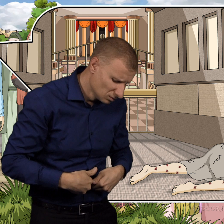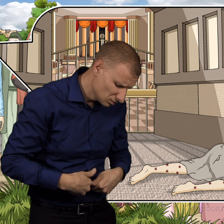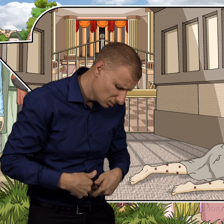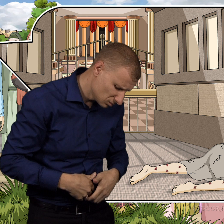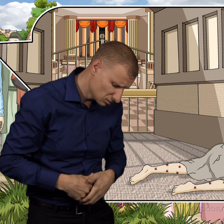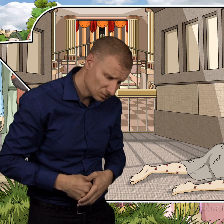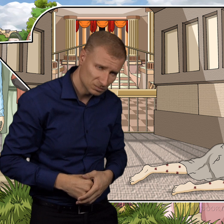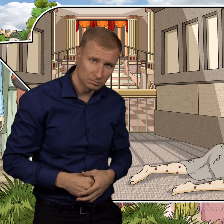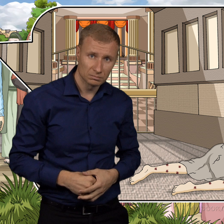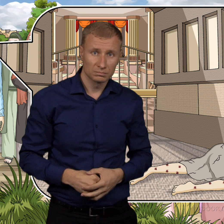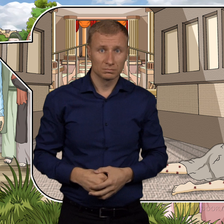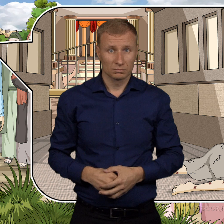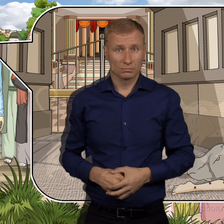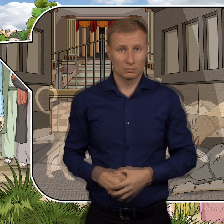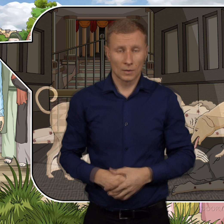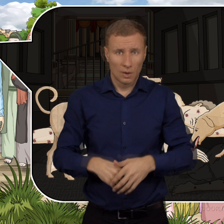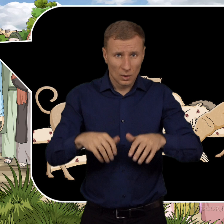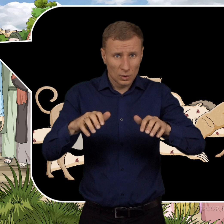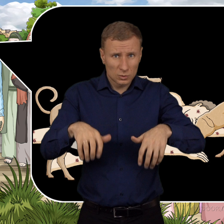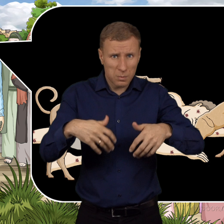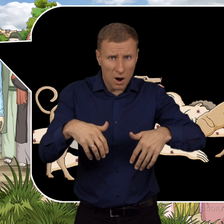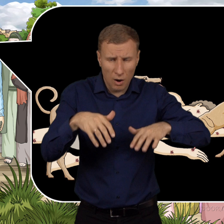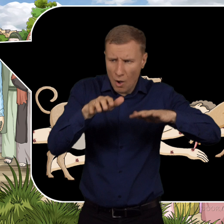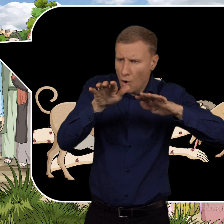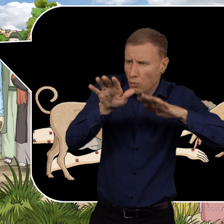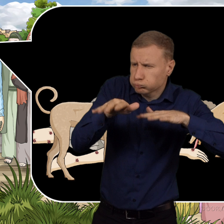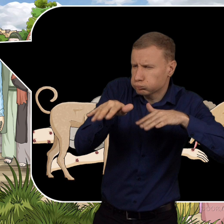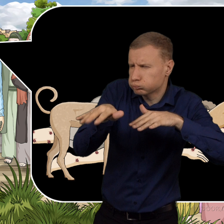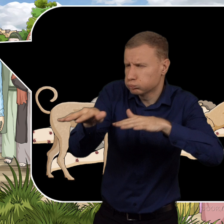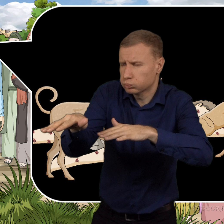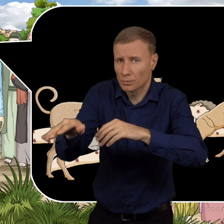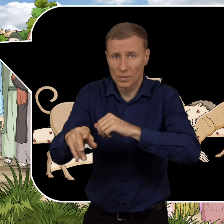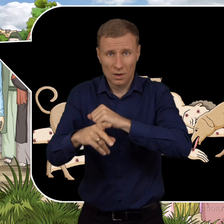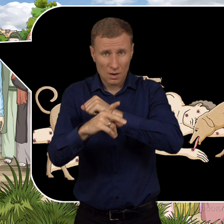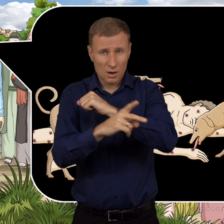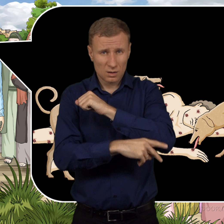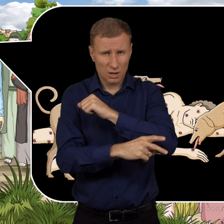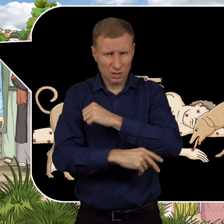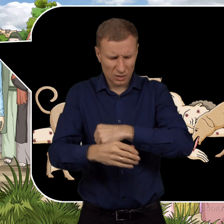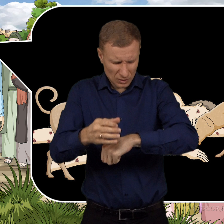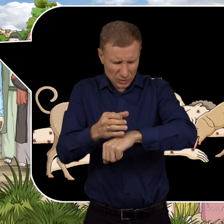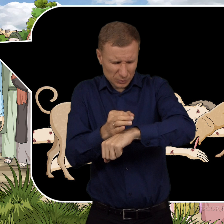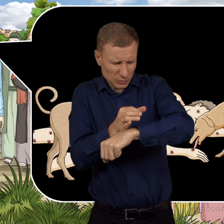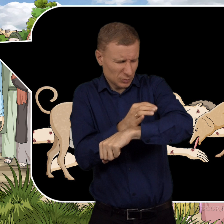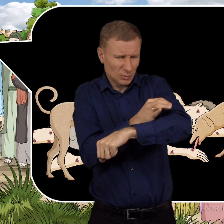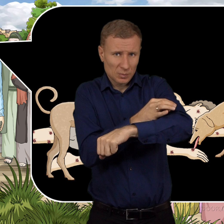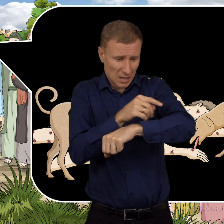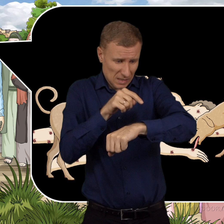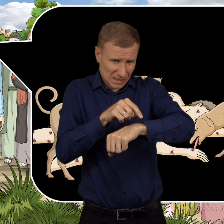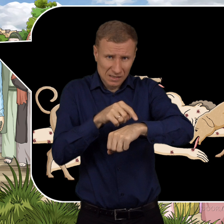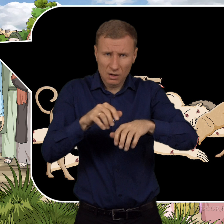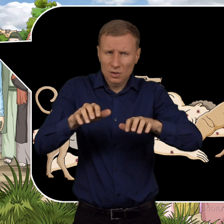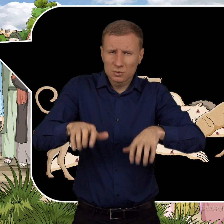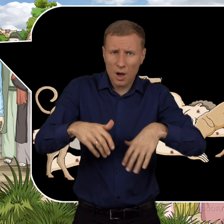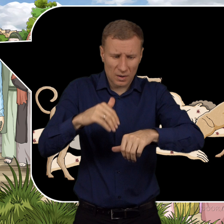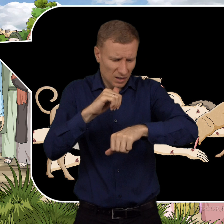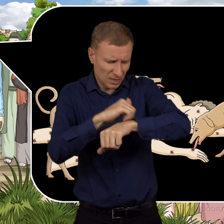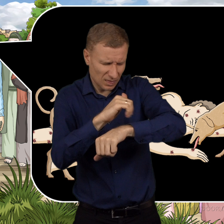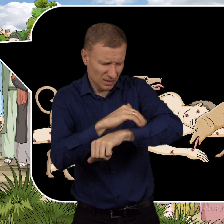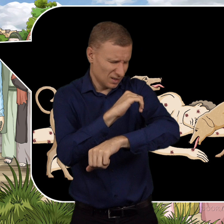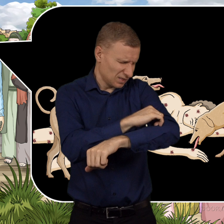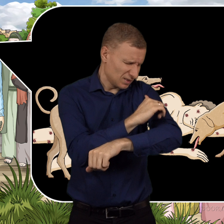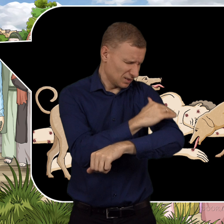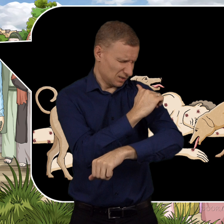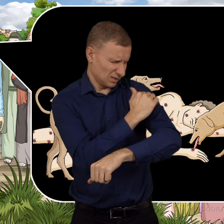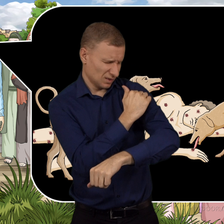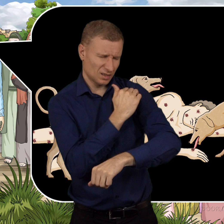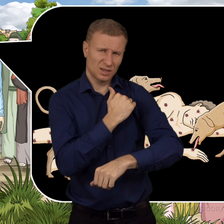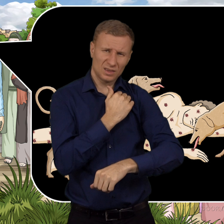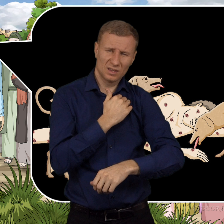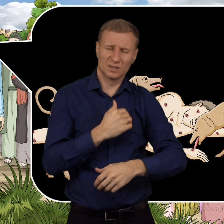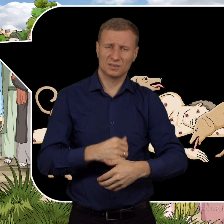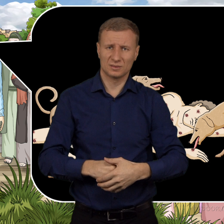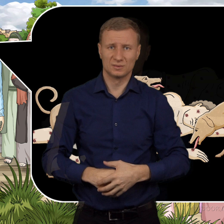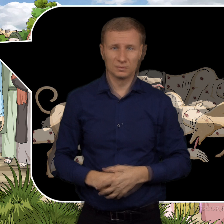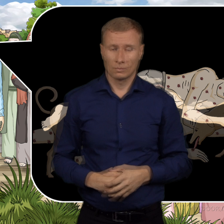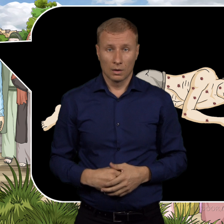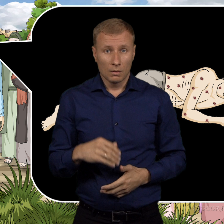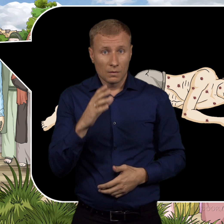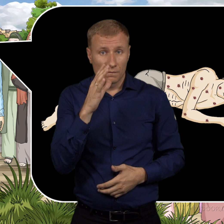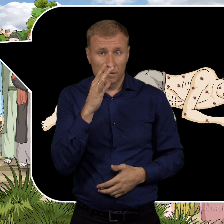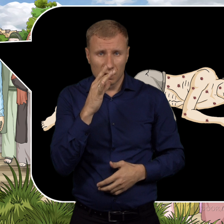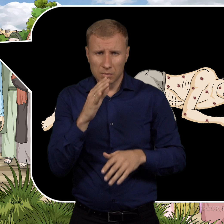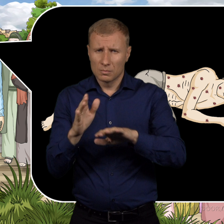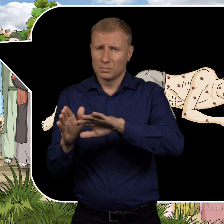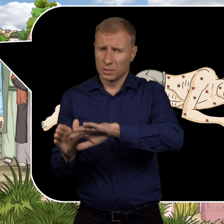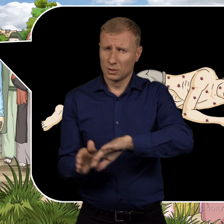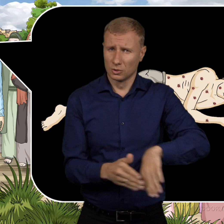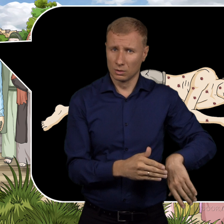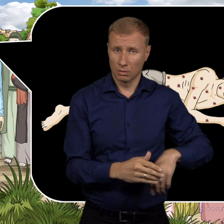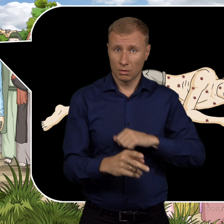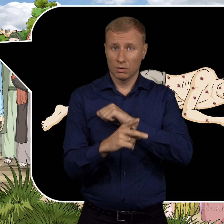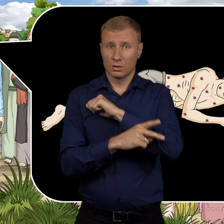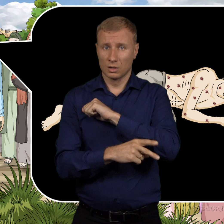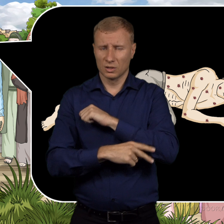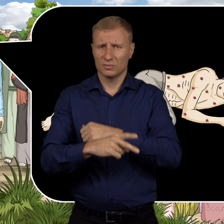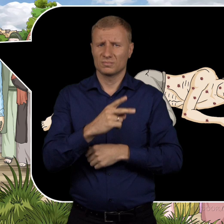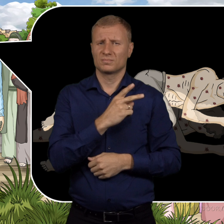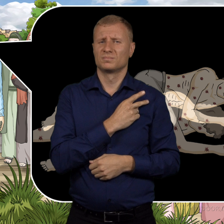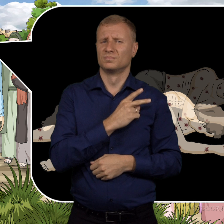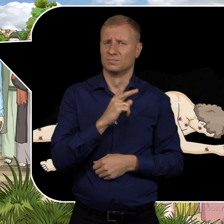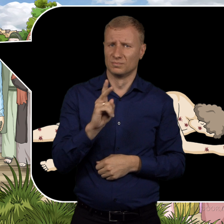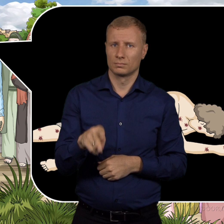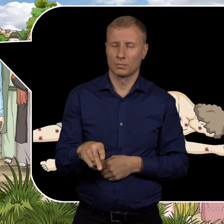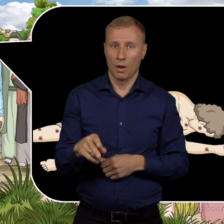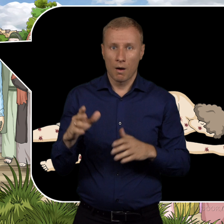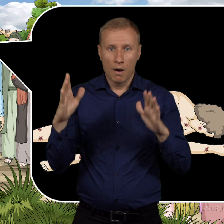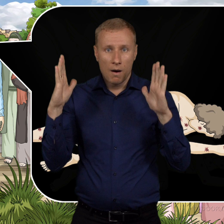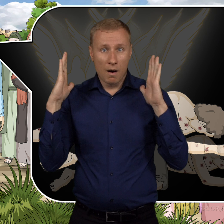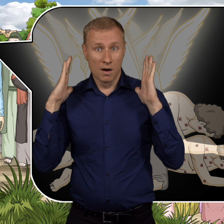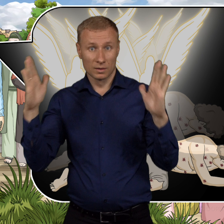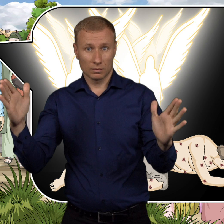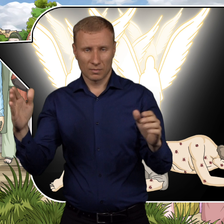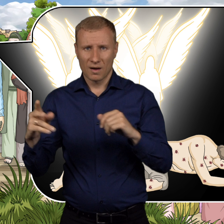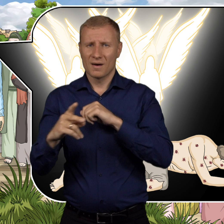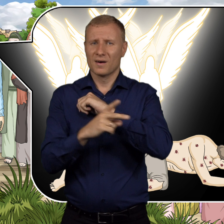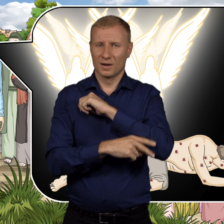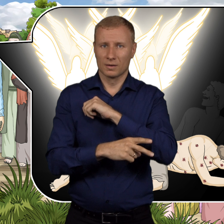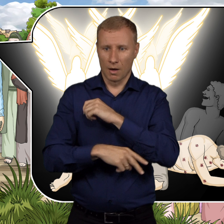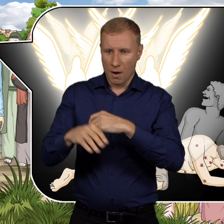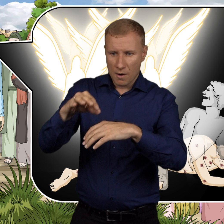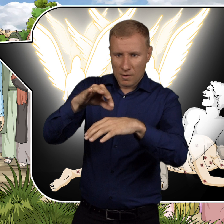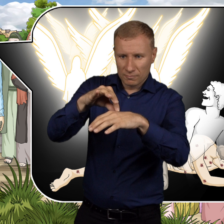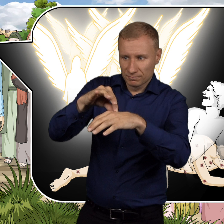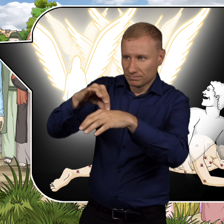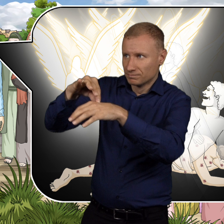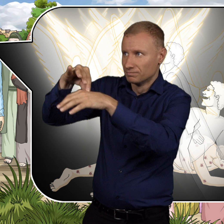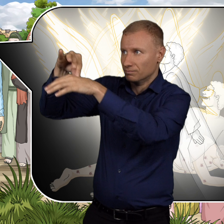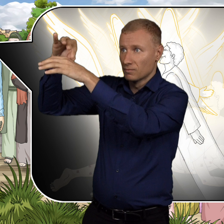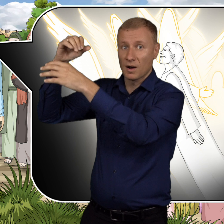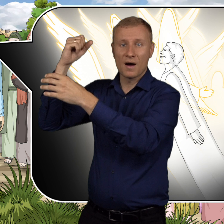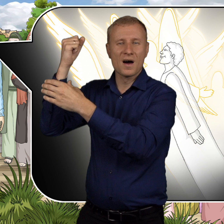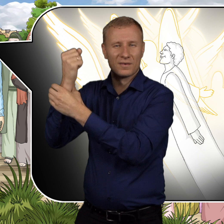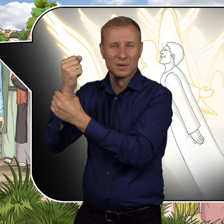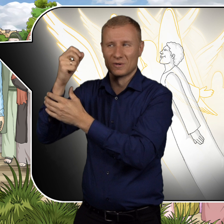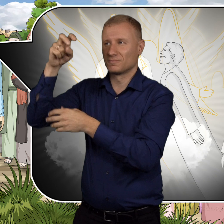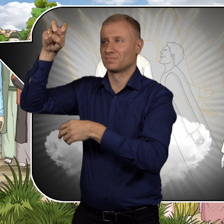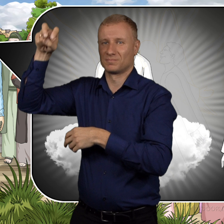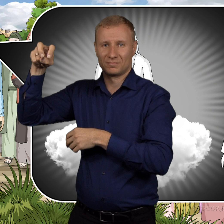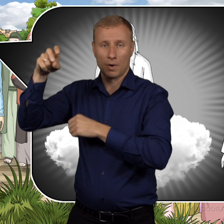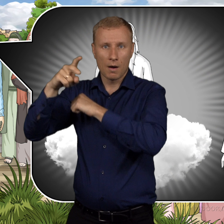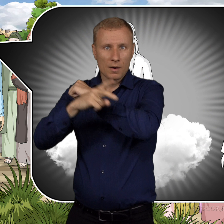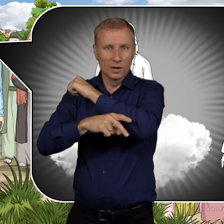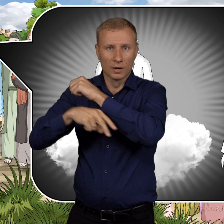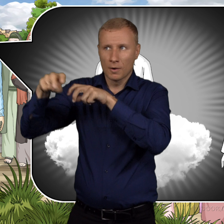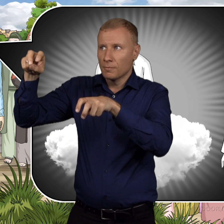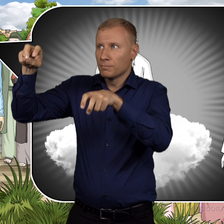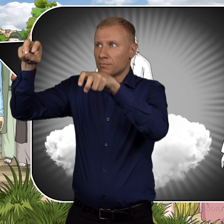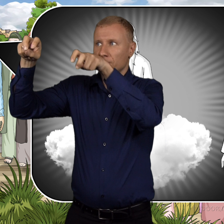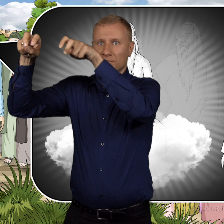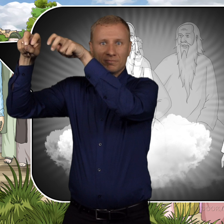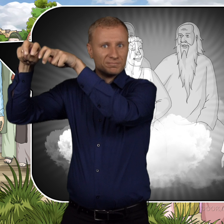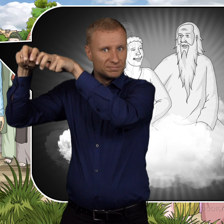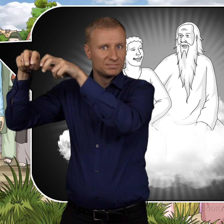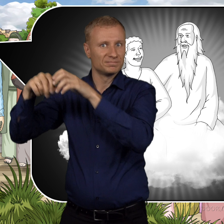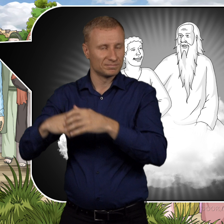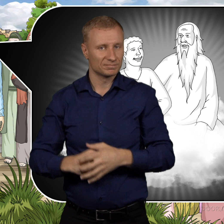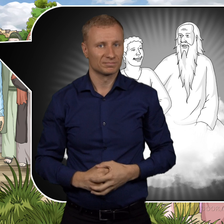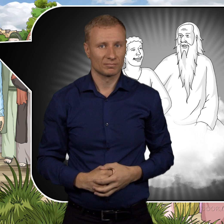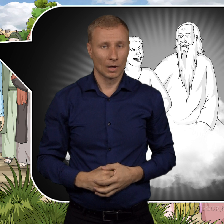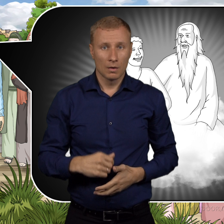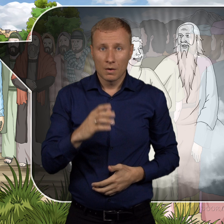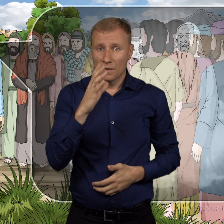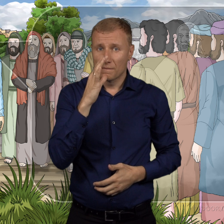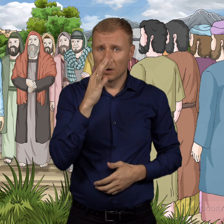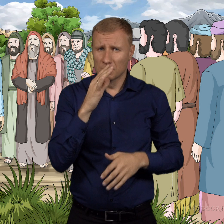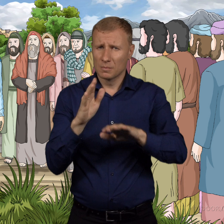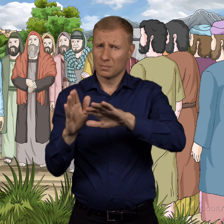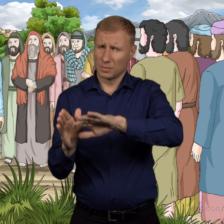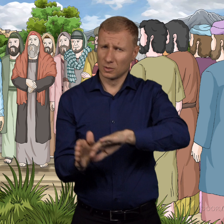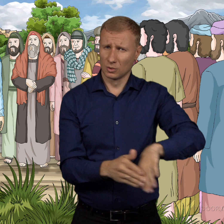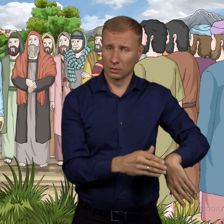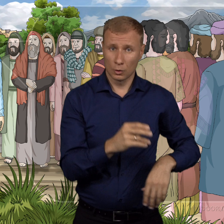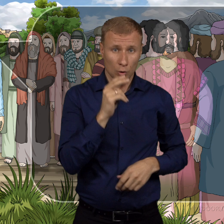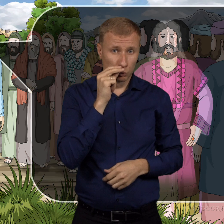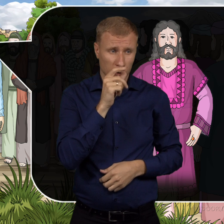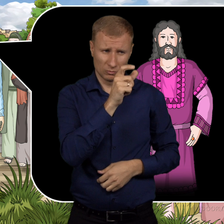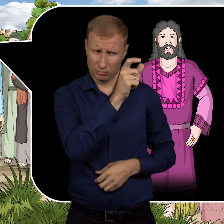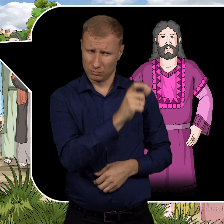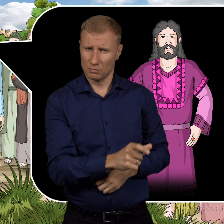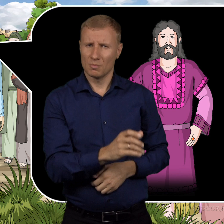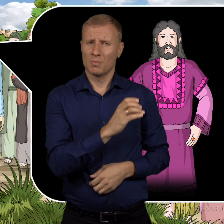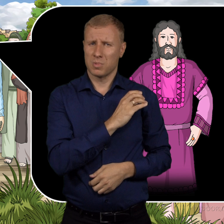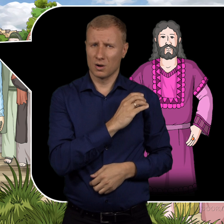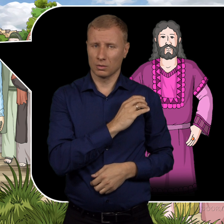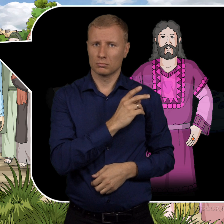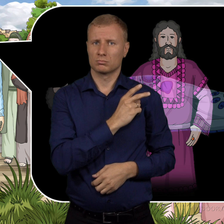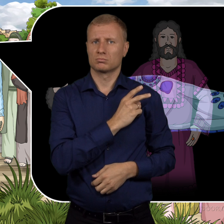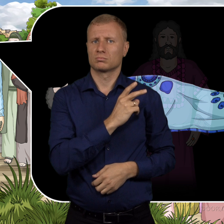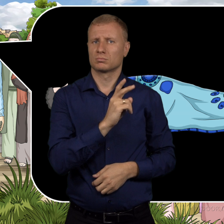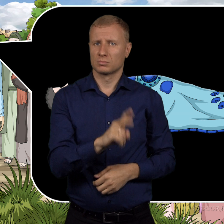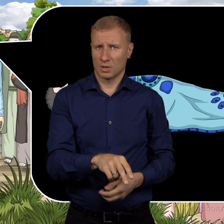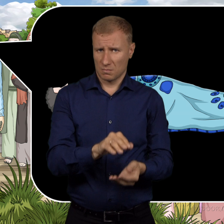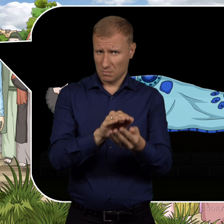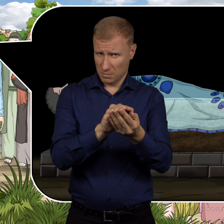Even the dogs came and licked his sores. One day the beggar died and was carried by the angels to Abraham’s side.